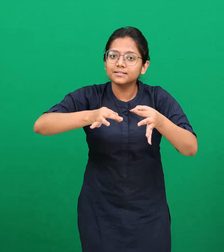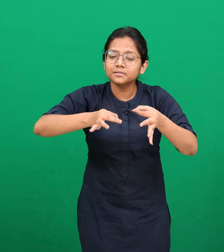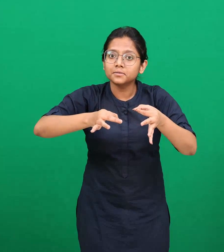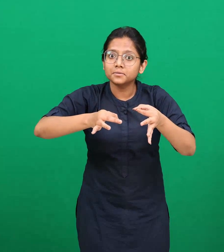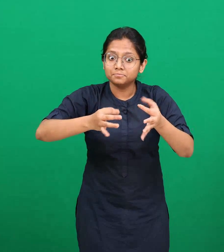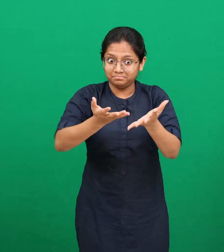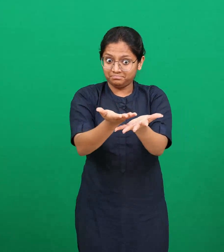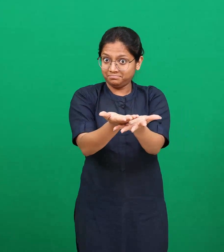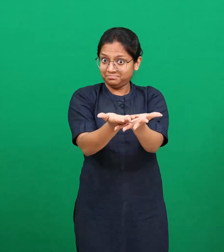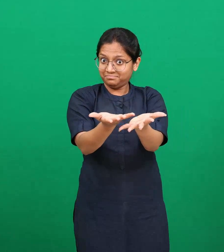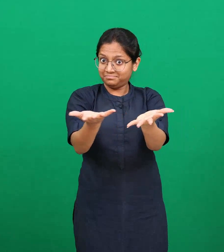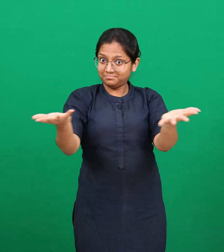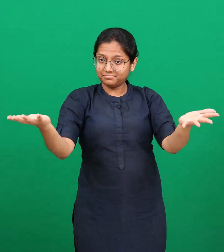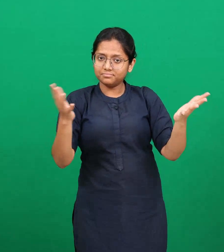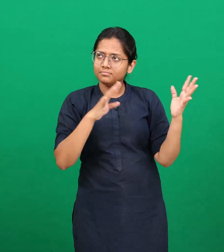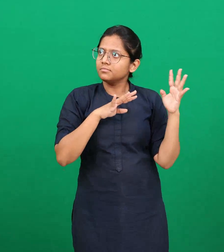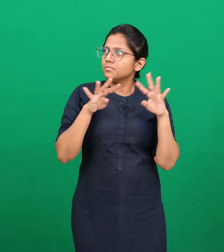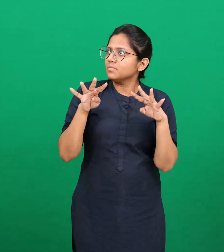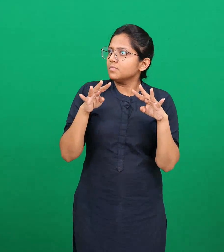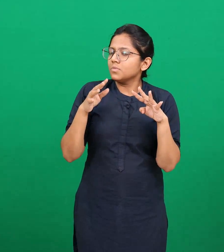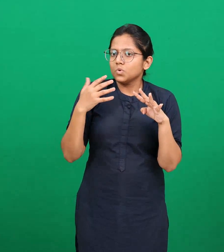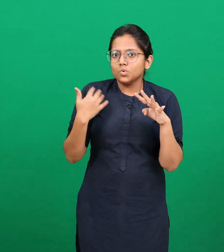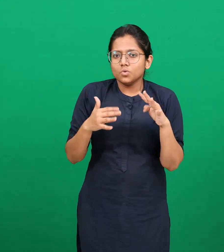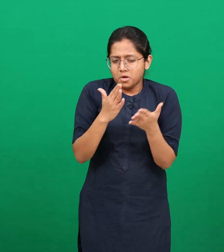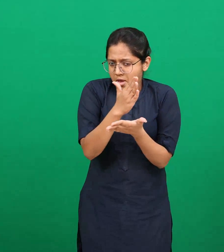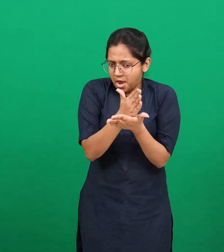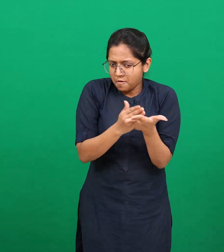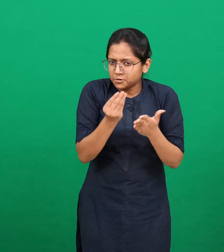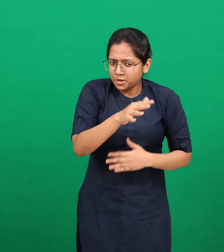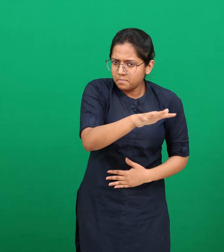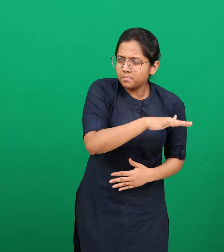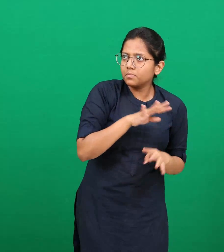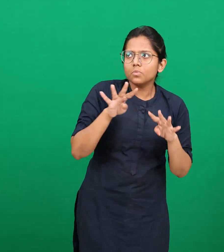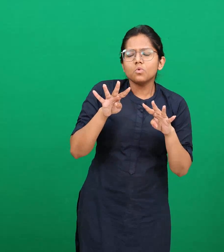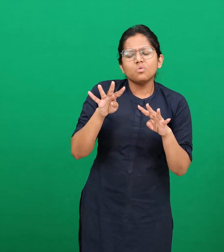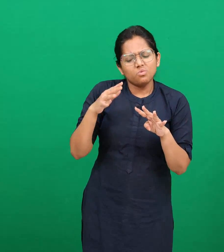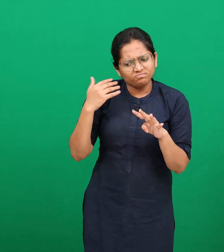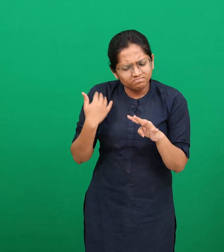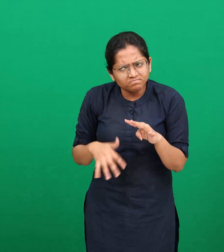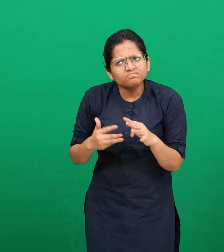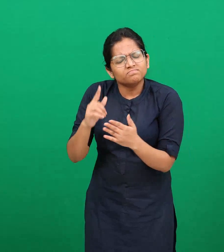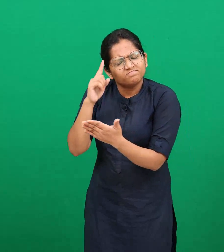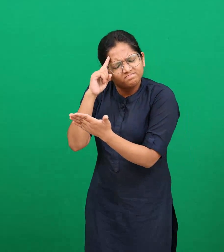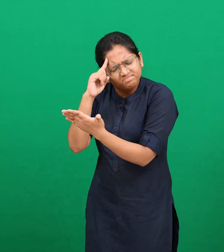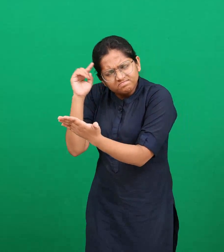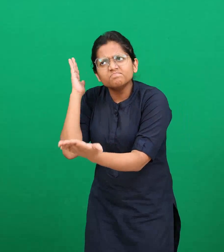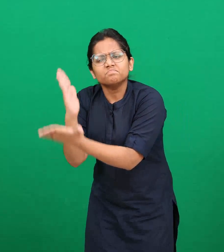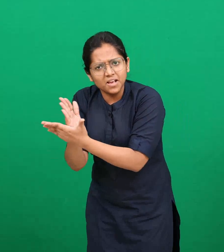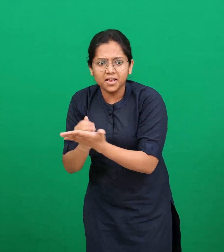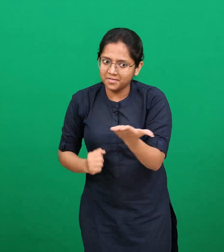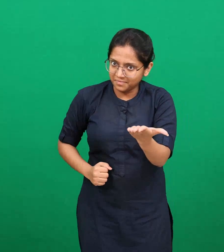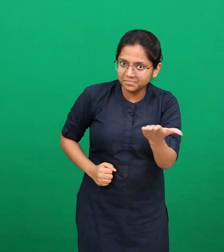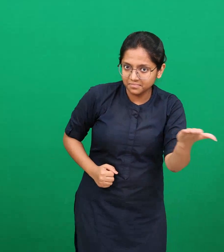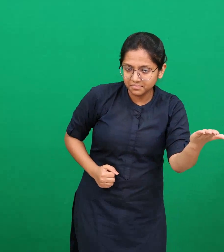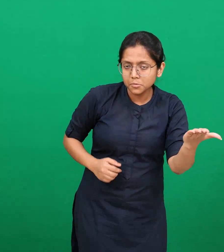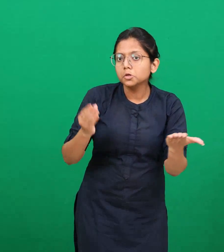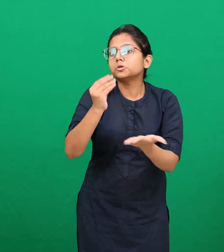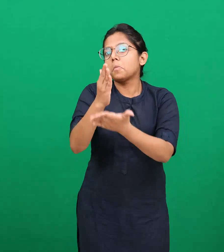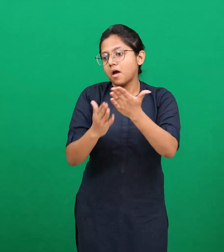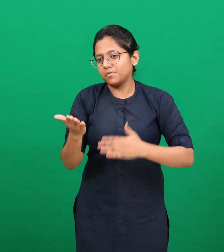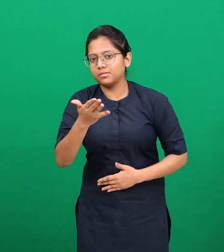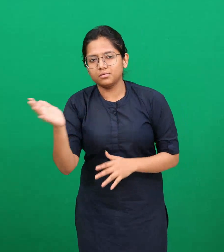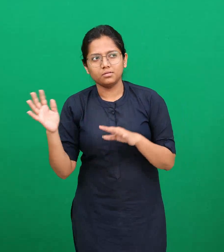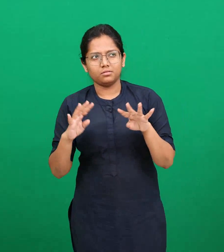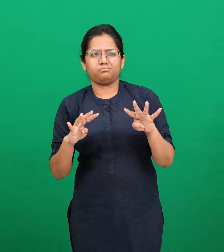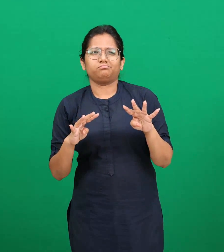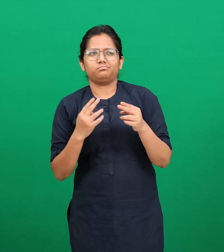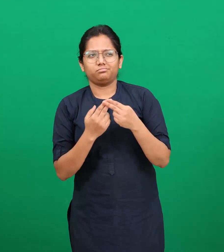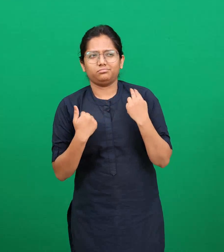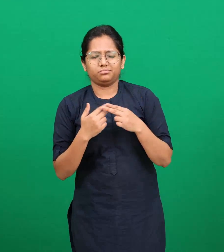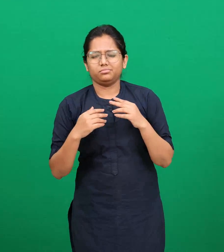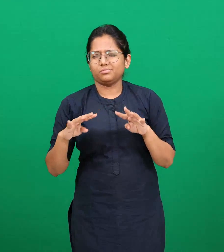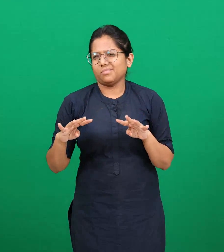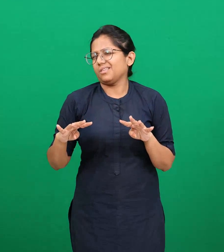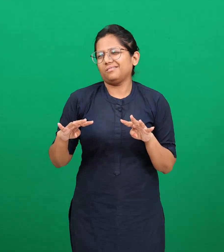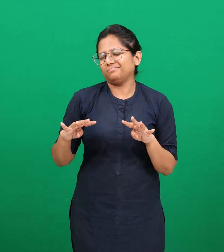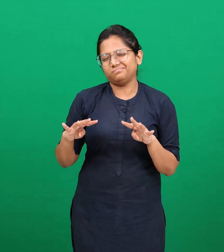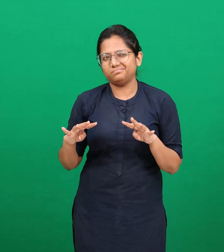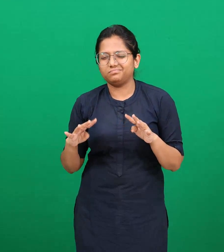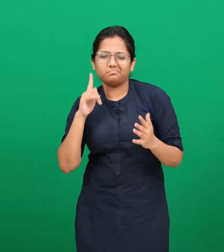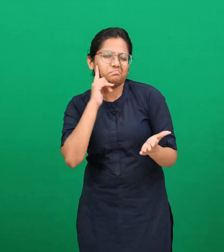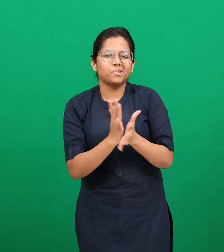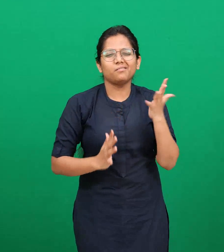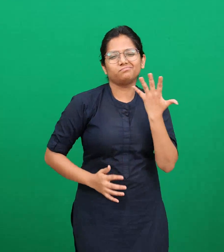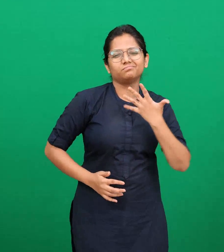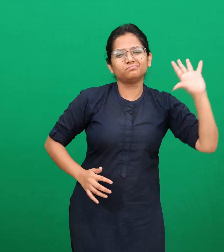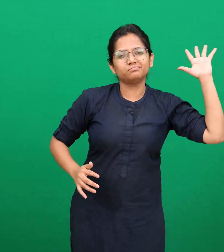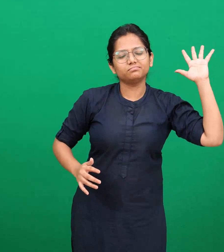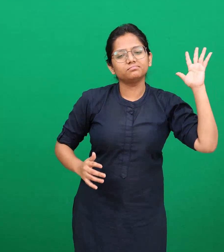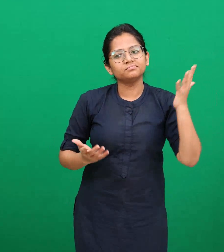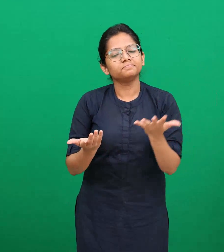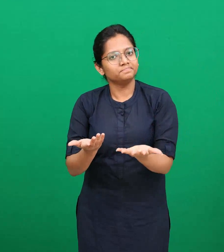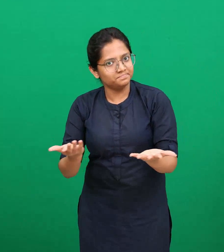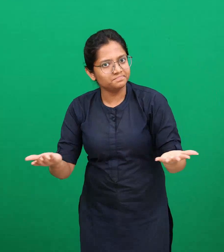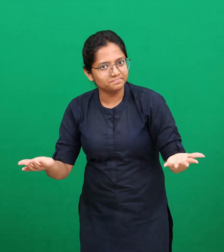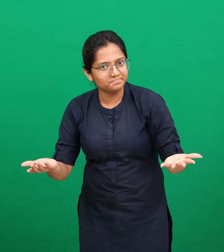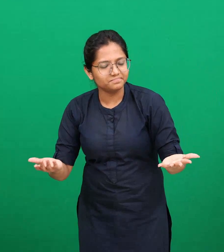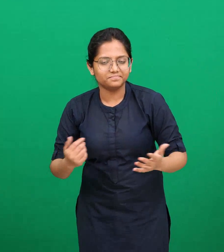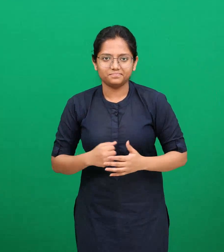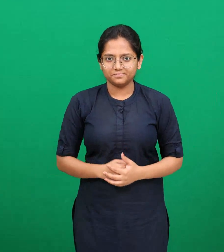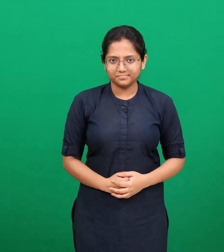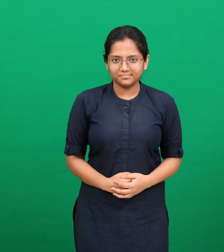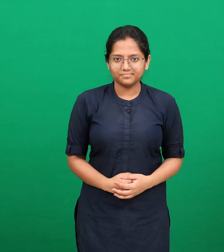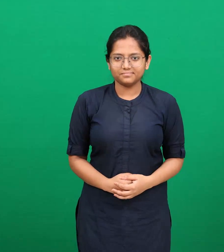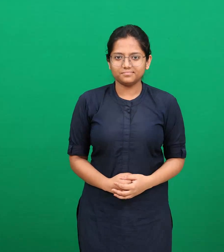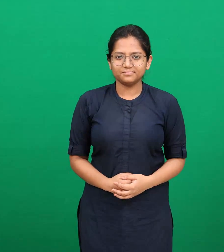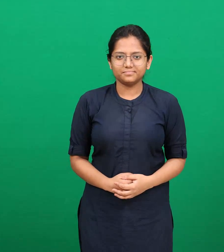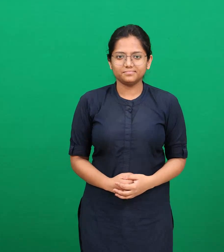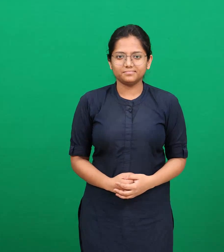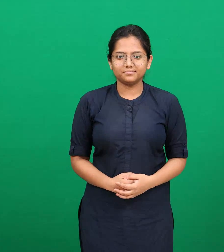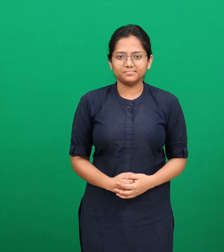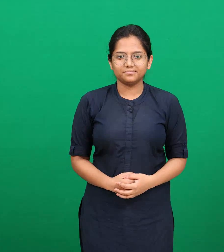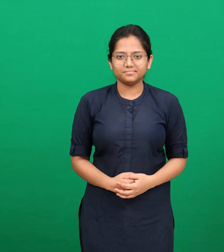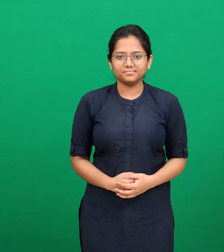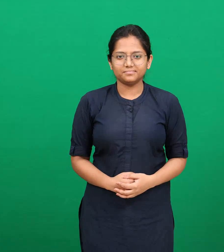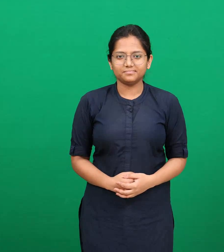Some of them were convinced by what he said, but others refused to believe.